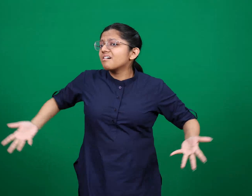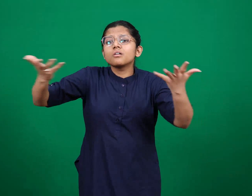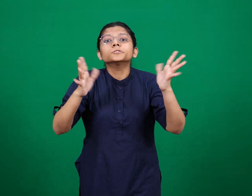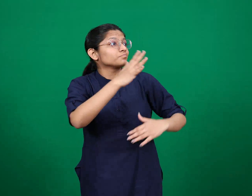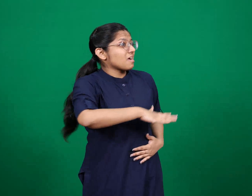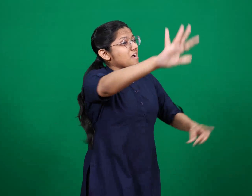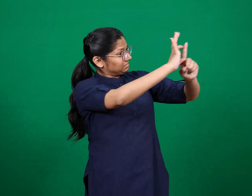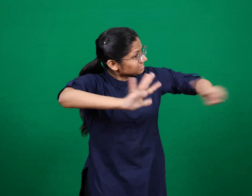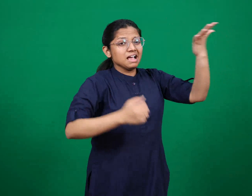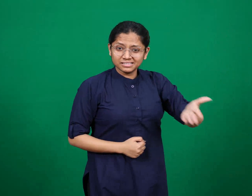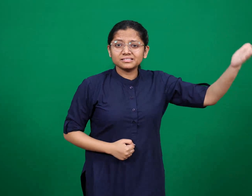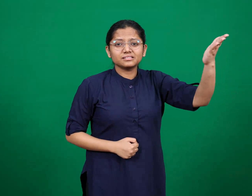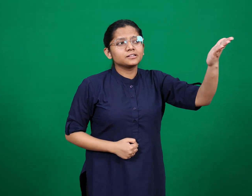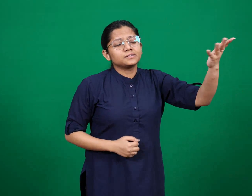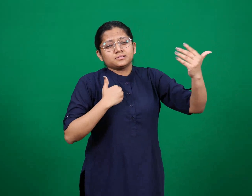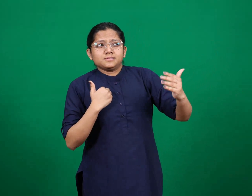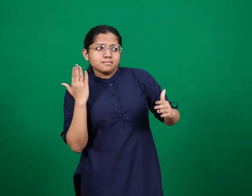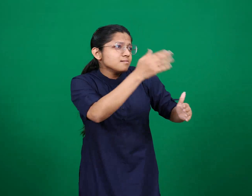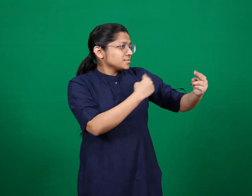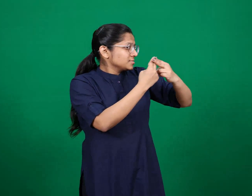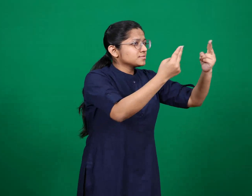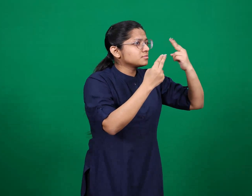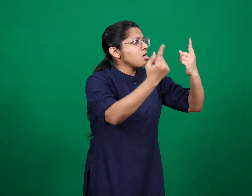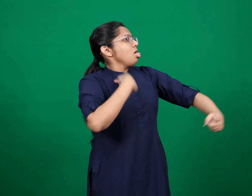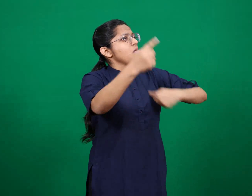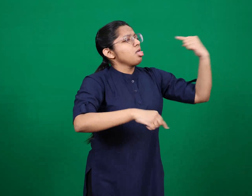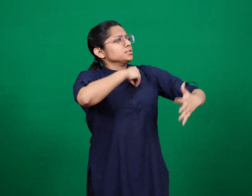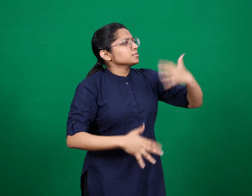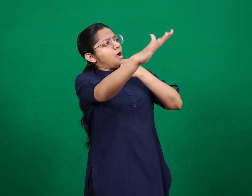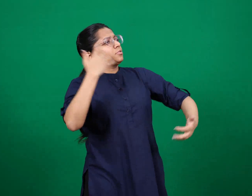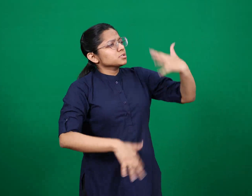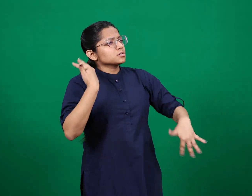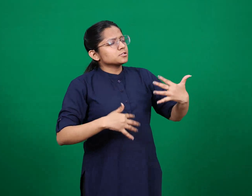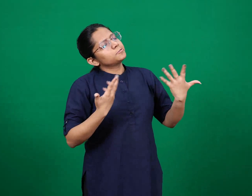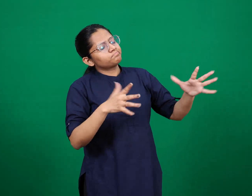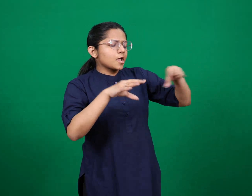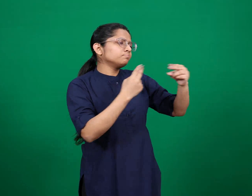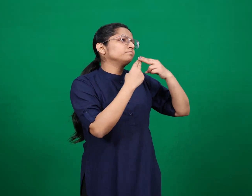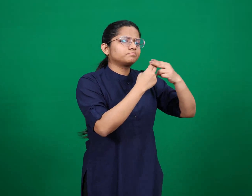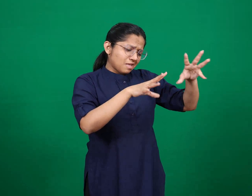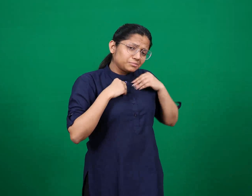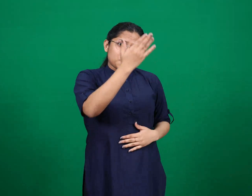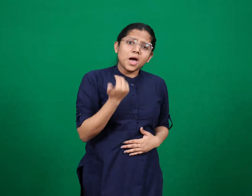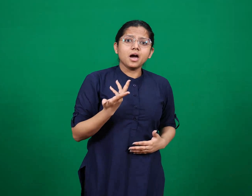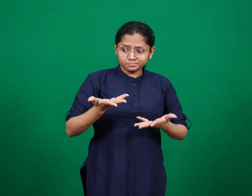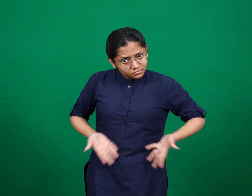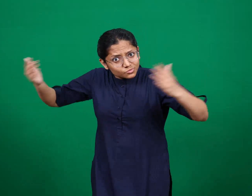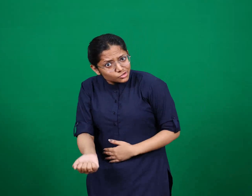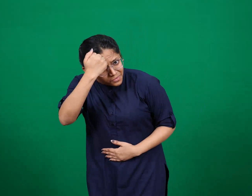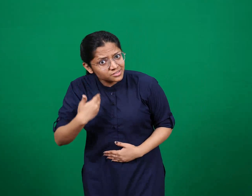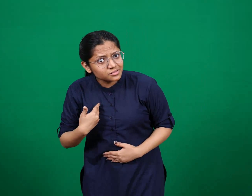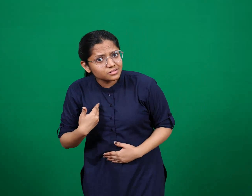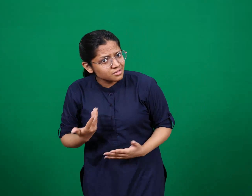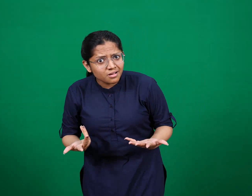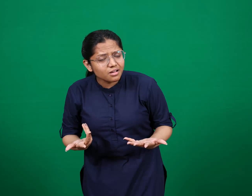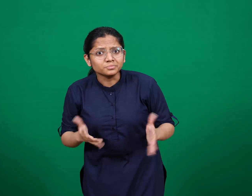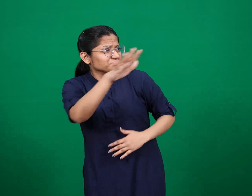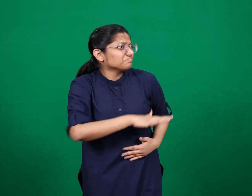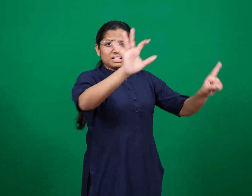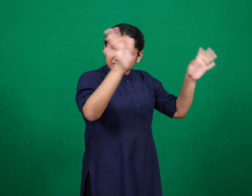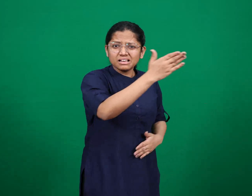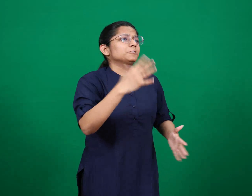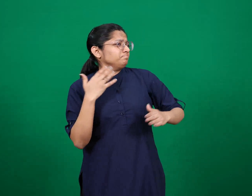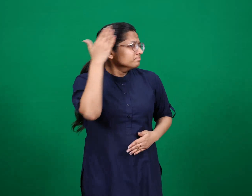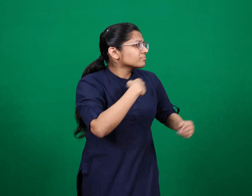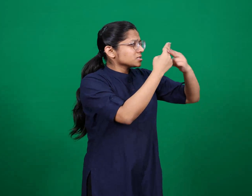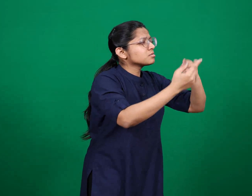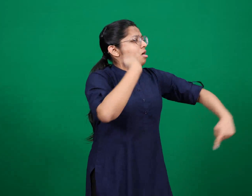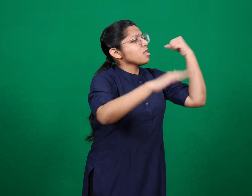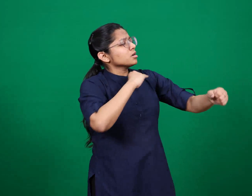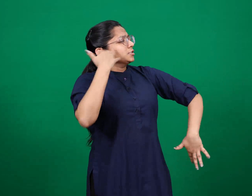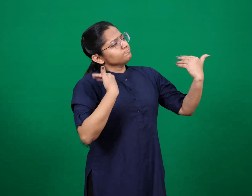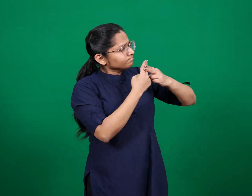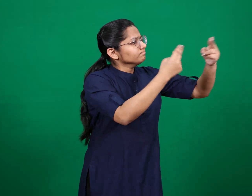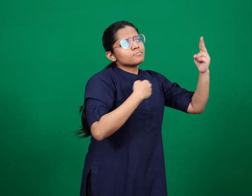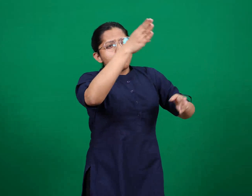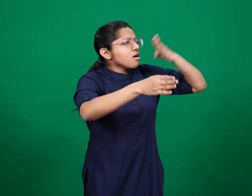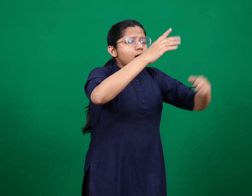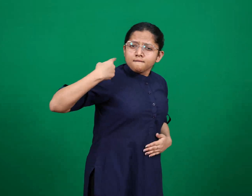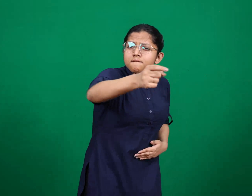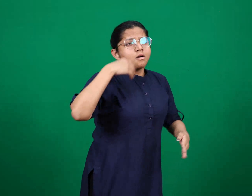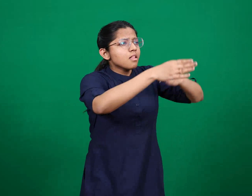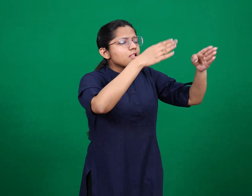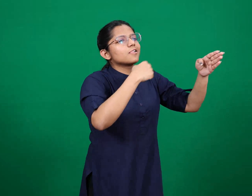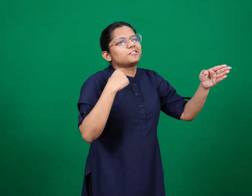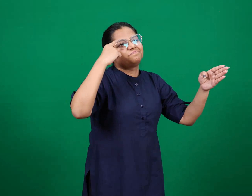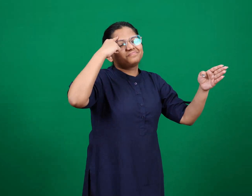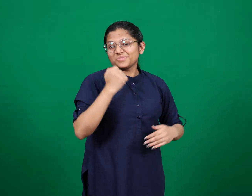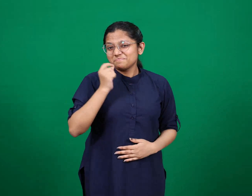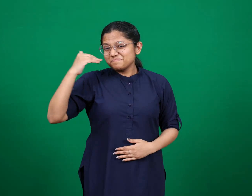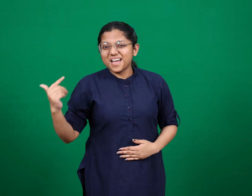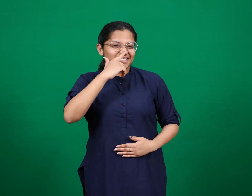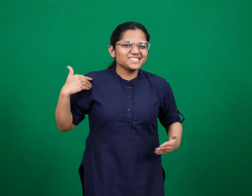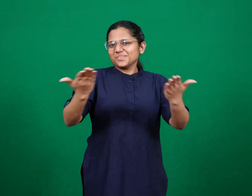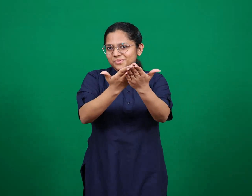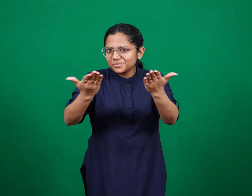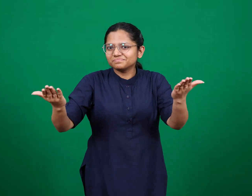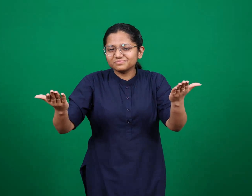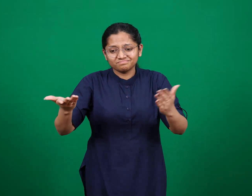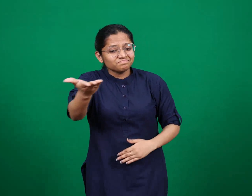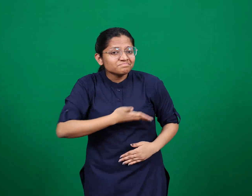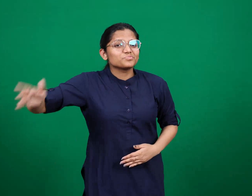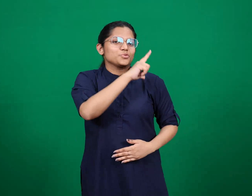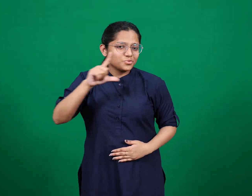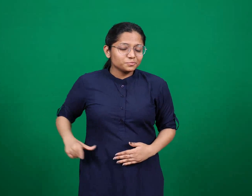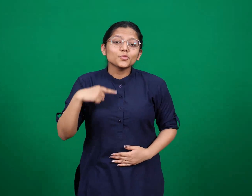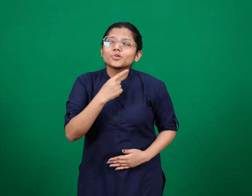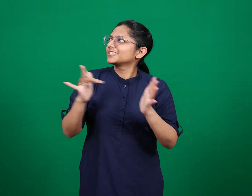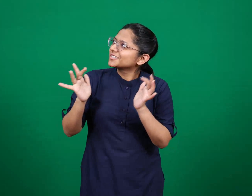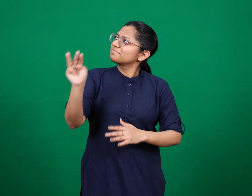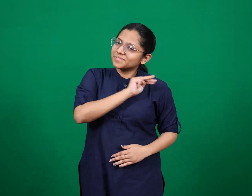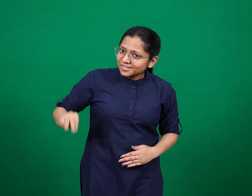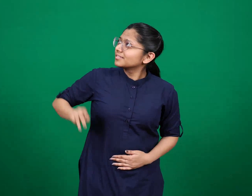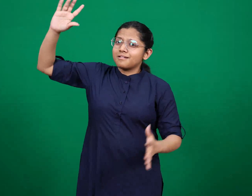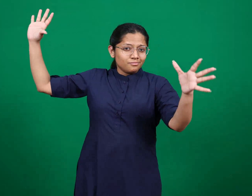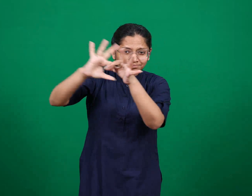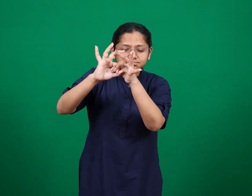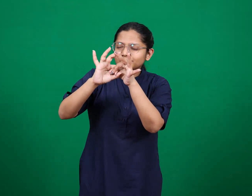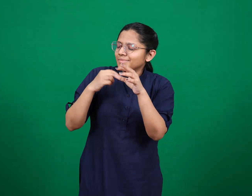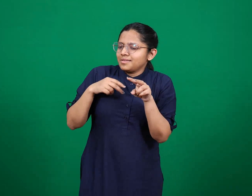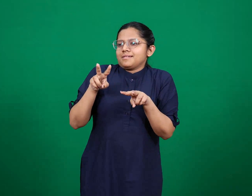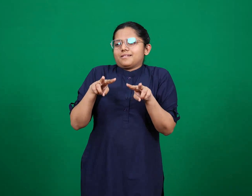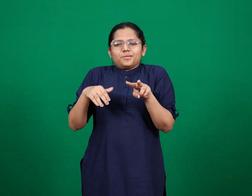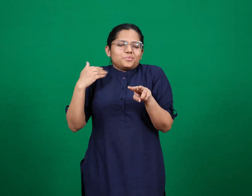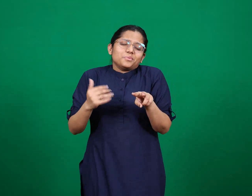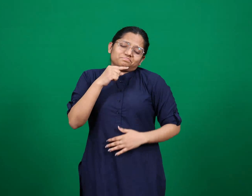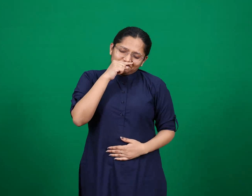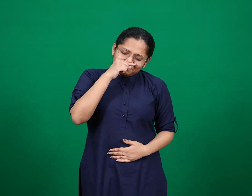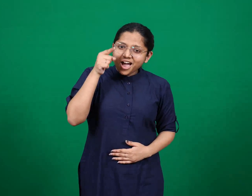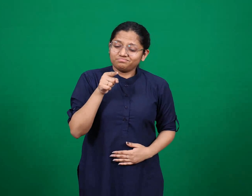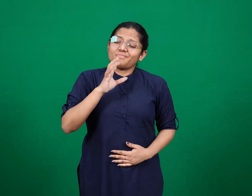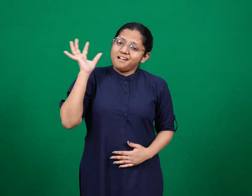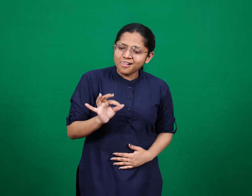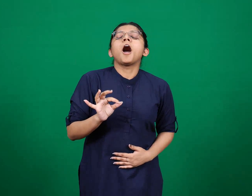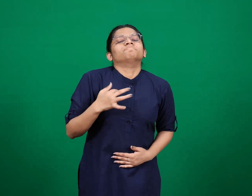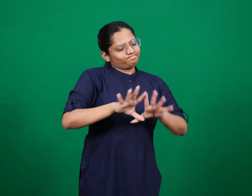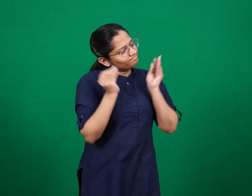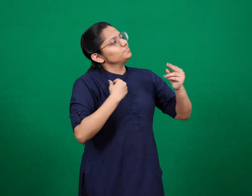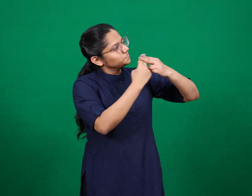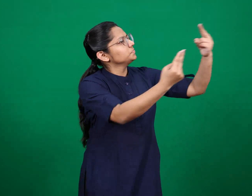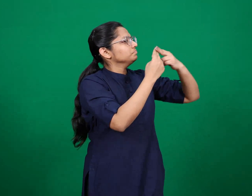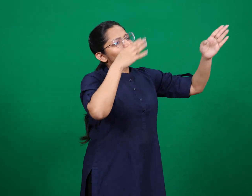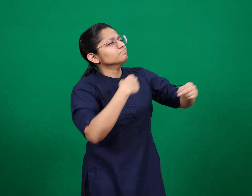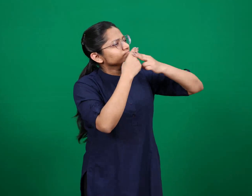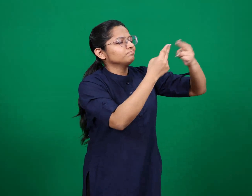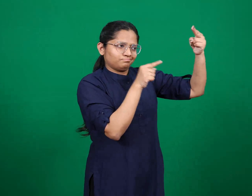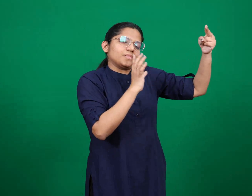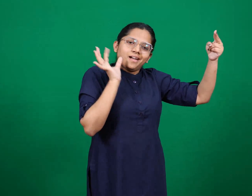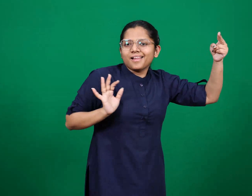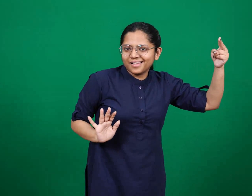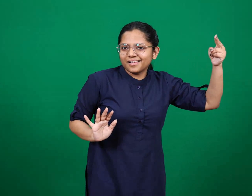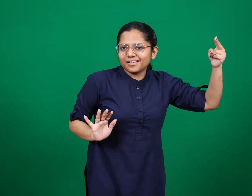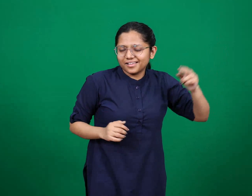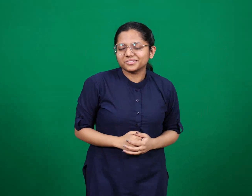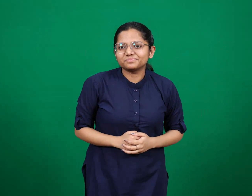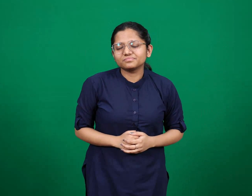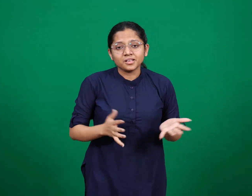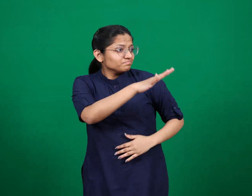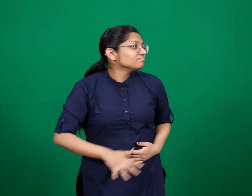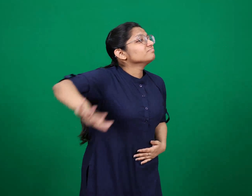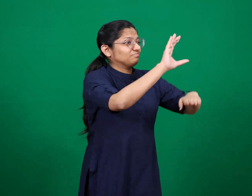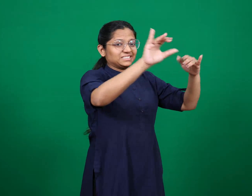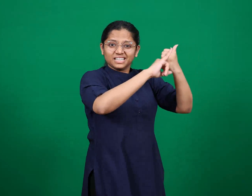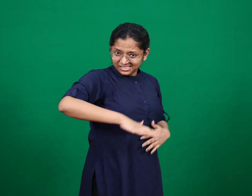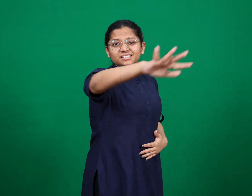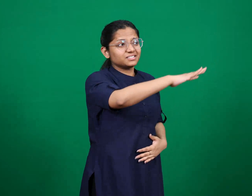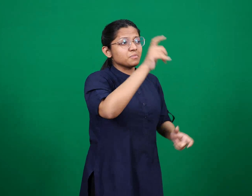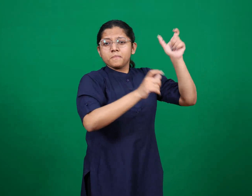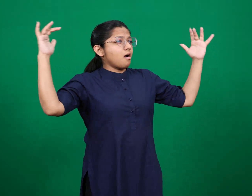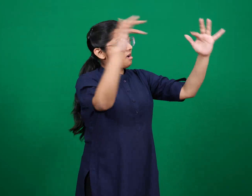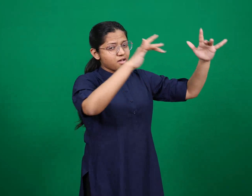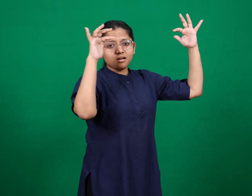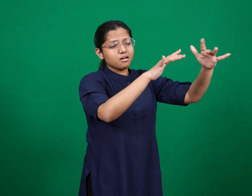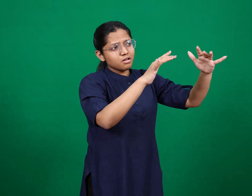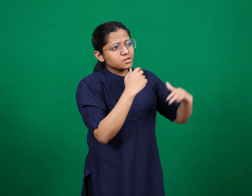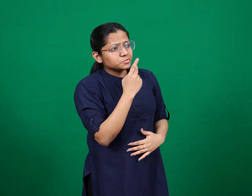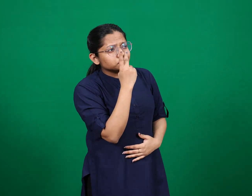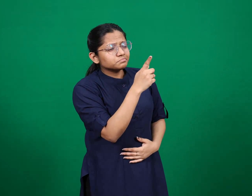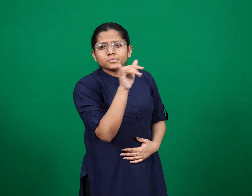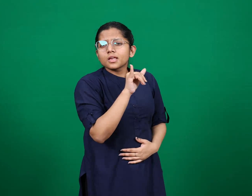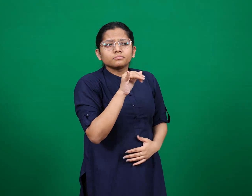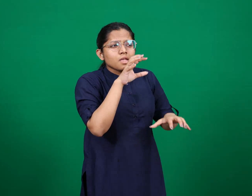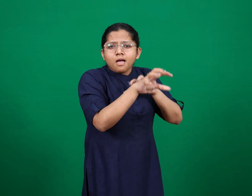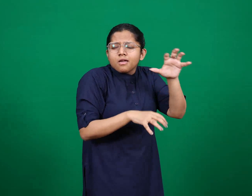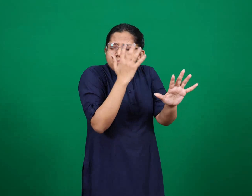And why do we endanger ourselves every hour? I face death every day, brothers, as surely as I boast about you in Christ Jesus our Lord.